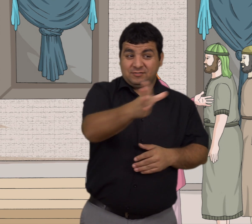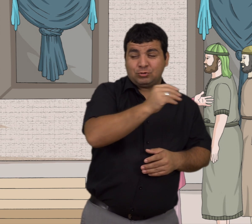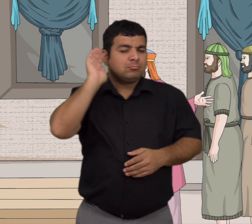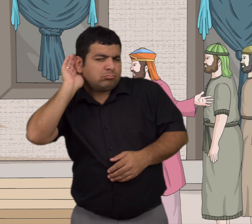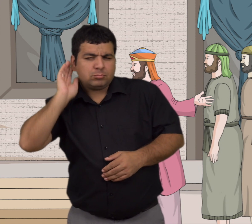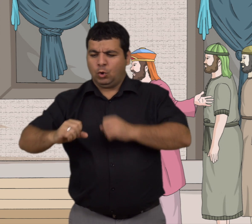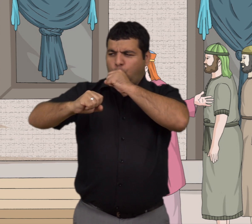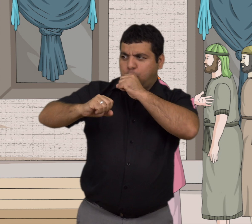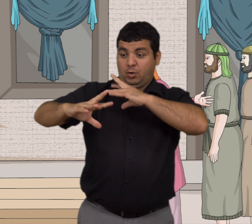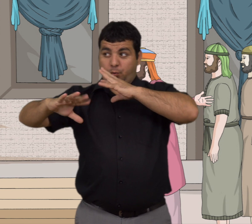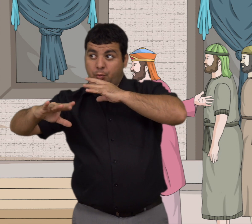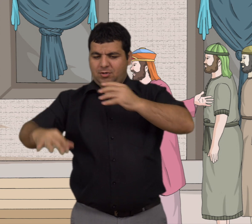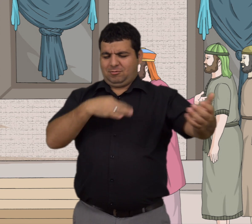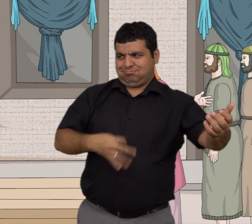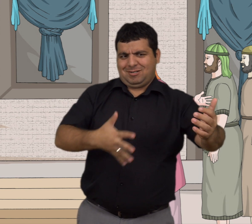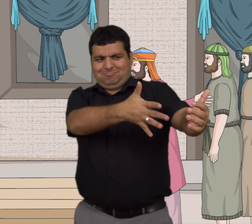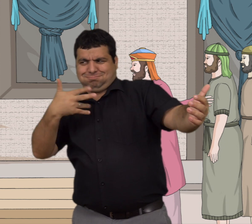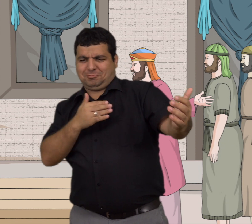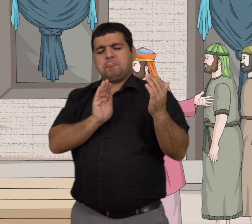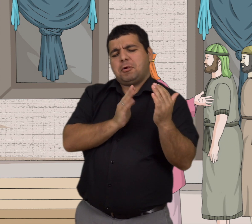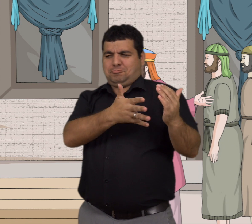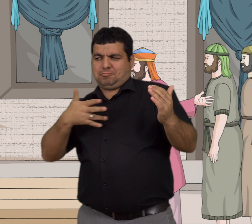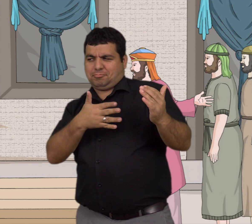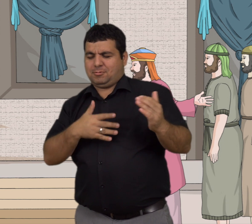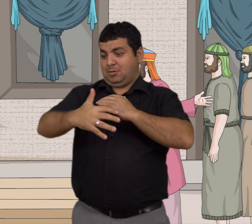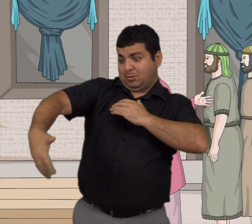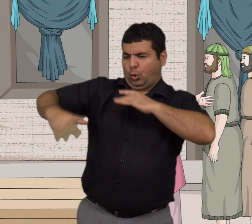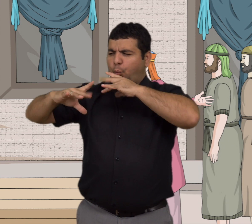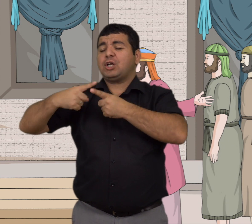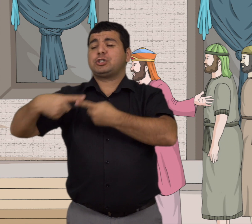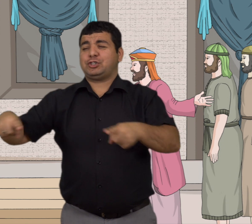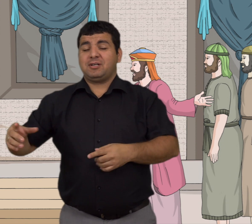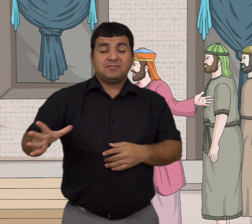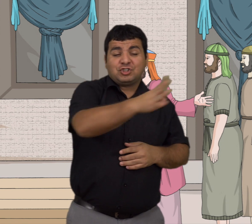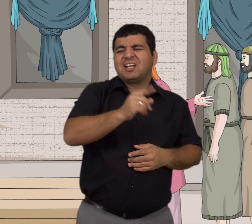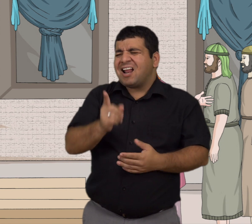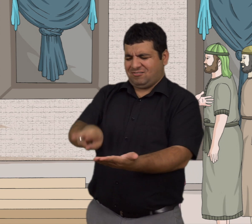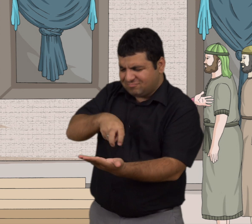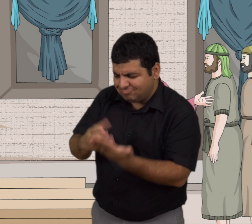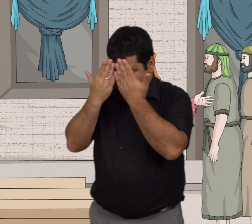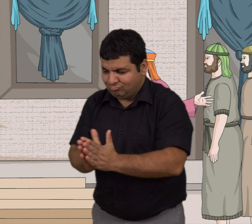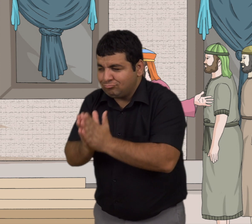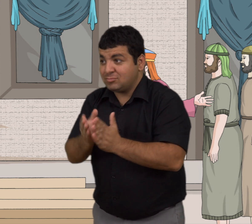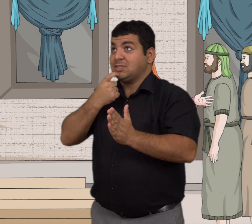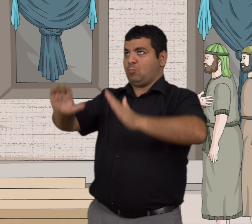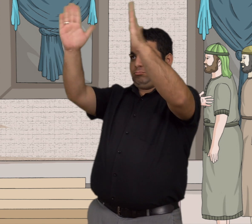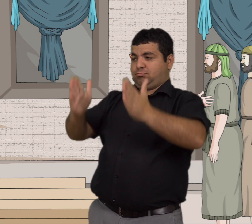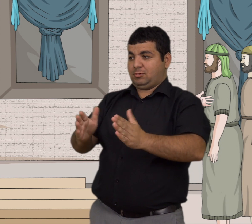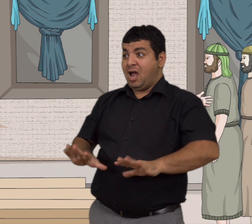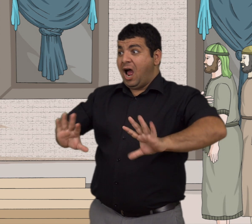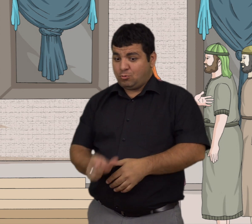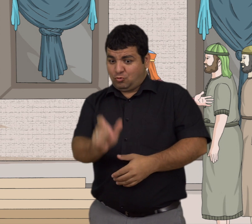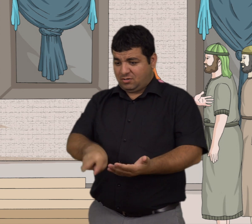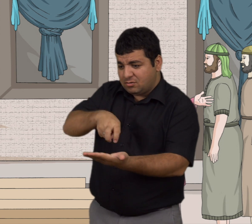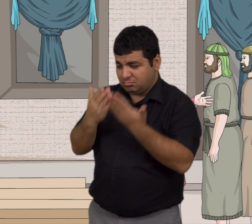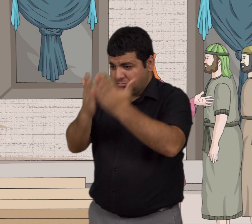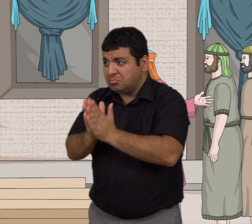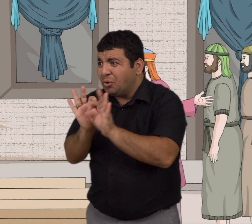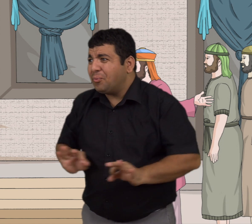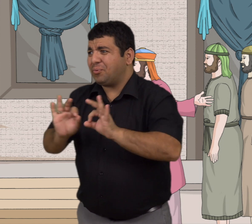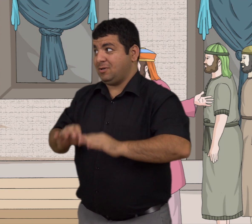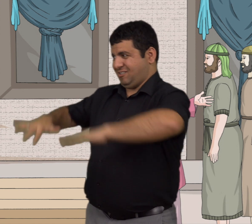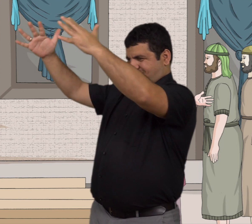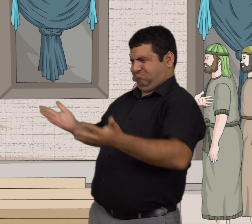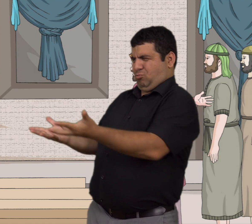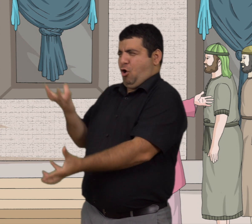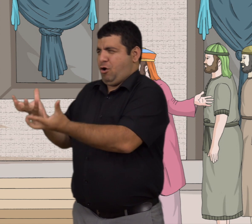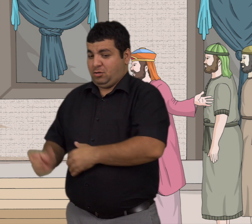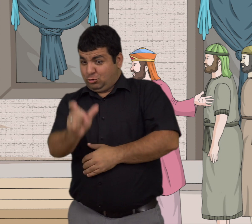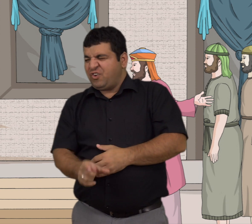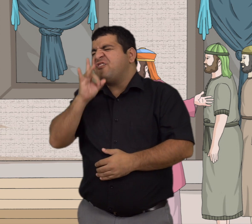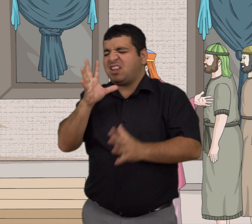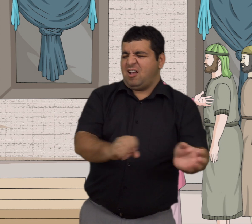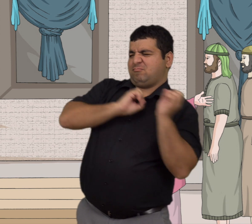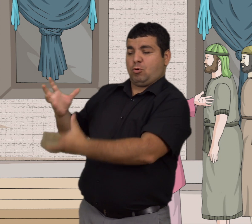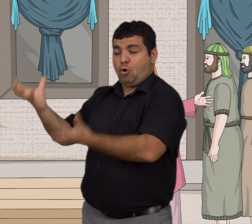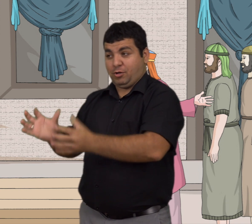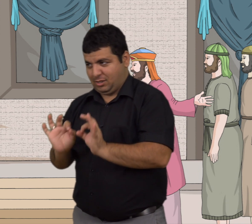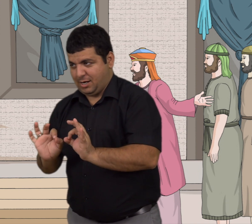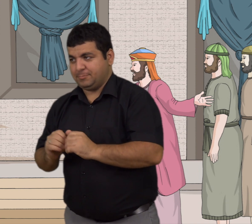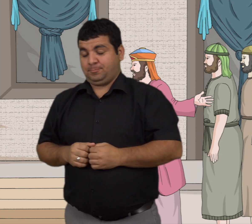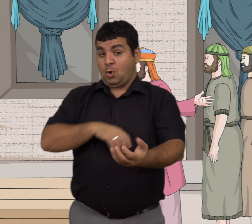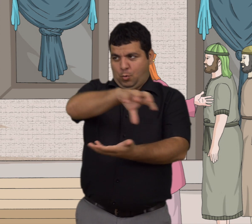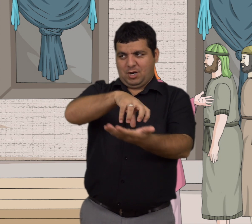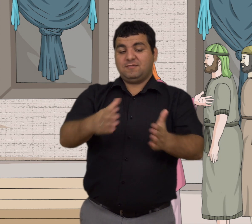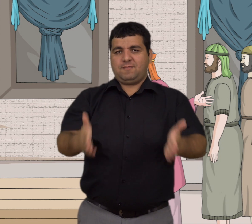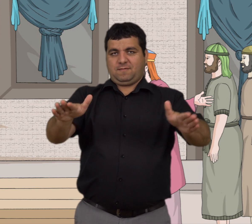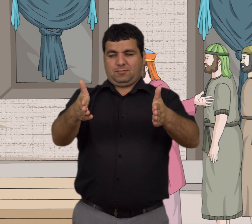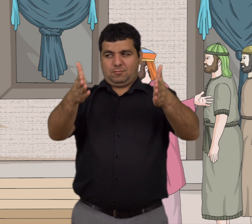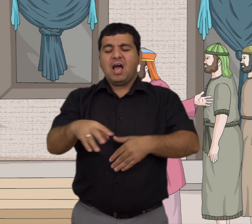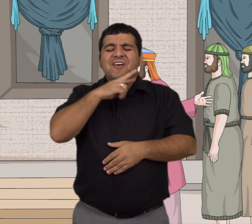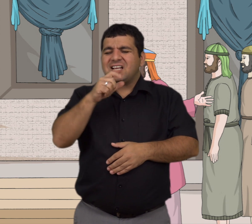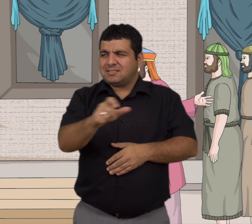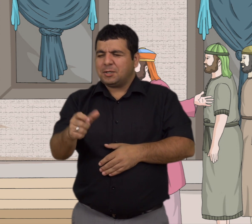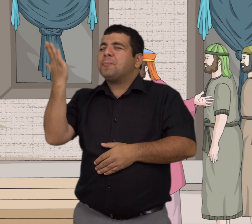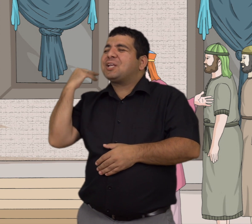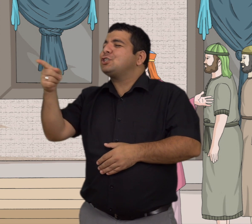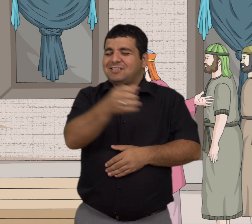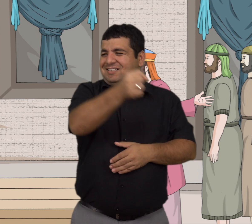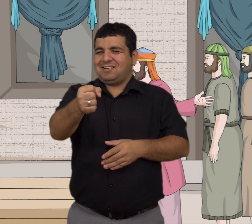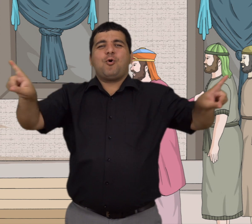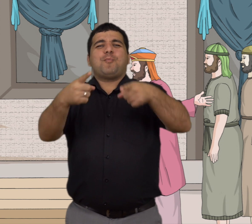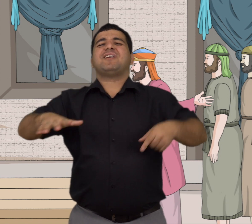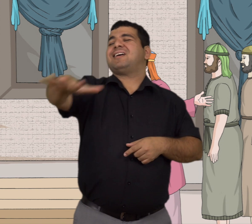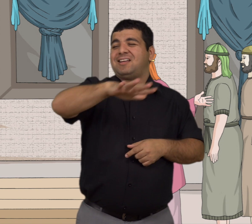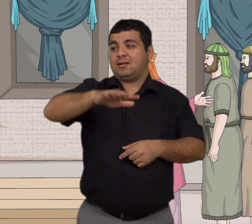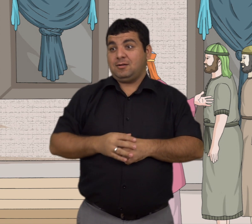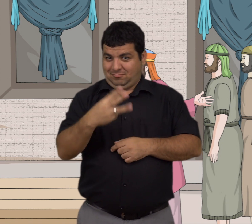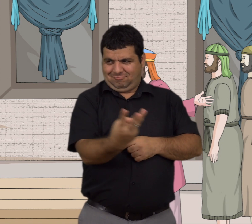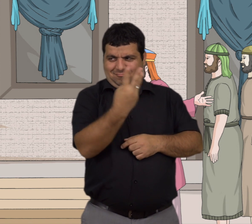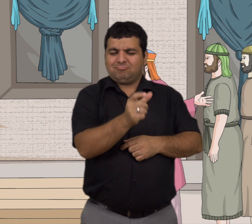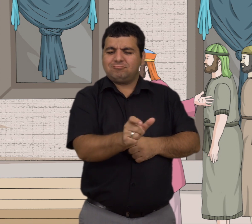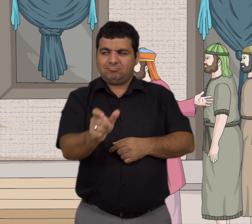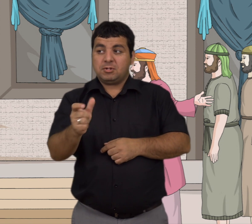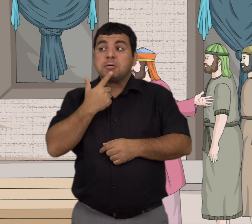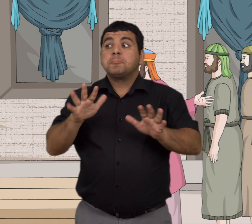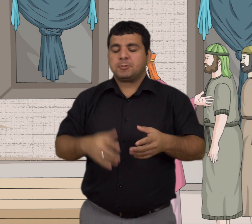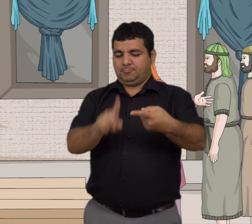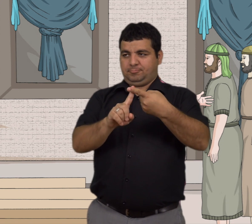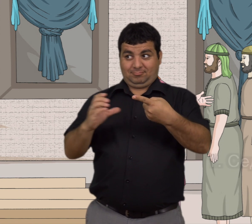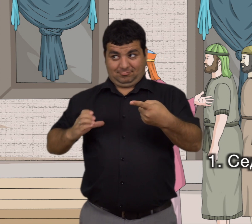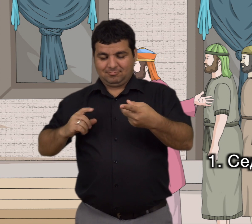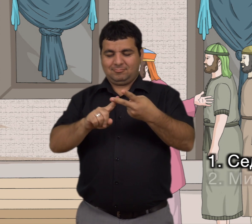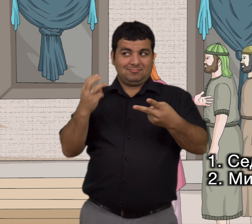You, O king, have issued a decree that everyone who hears the sound of the horn, flute, zither, lyre, harp, pipes, and all kinds of music must fall down and worship the golden statue, and that whoever does not fall down and worship will be thrown into the blazing fiery furnace.